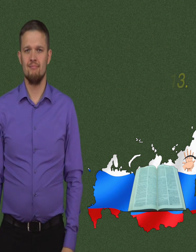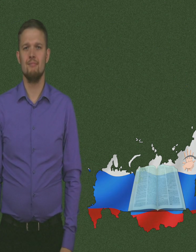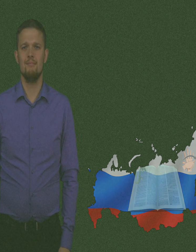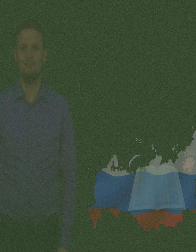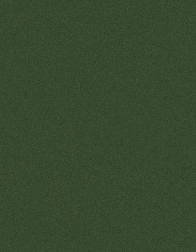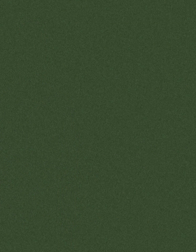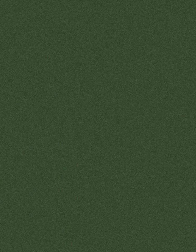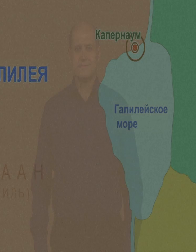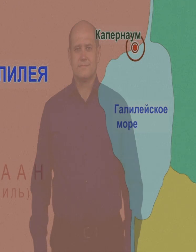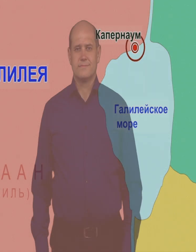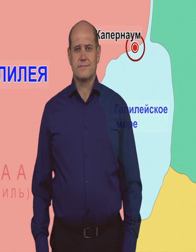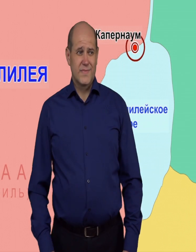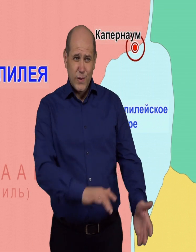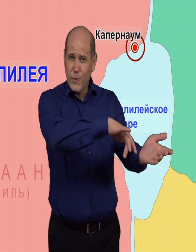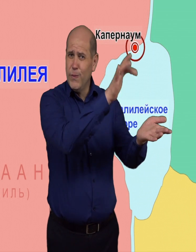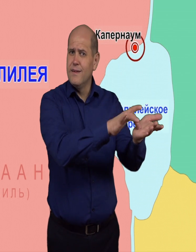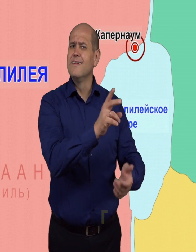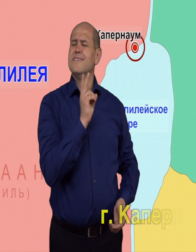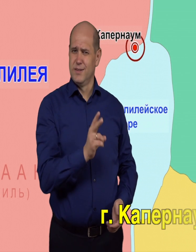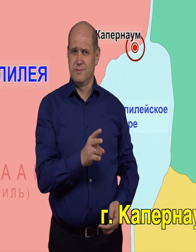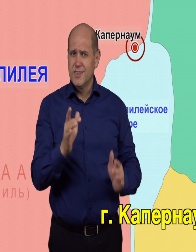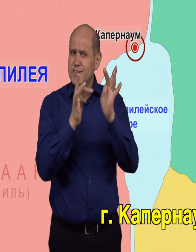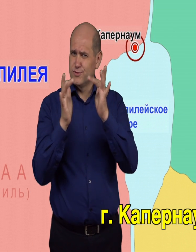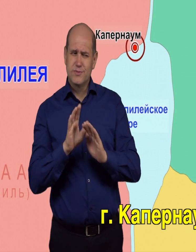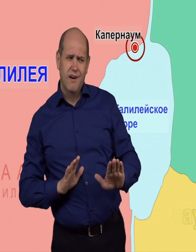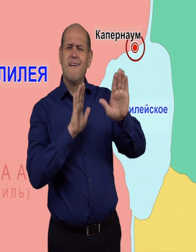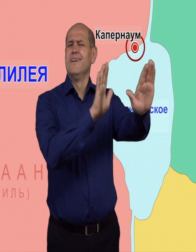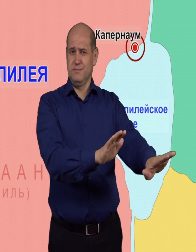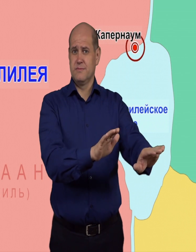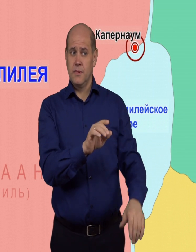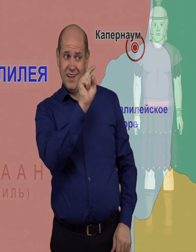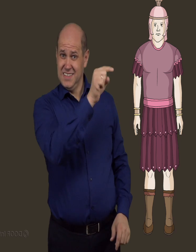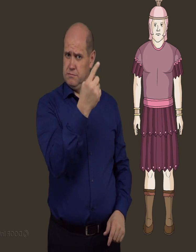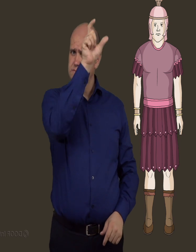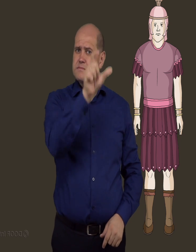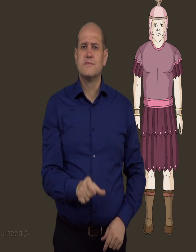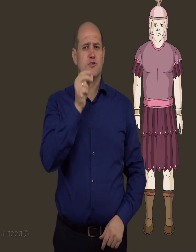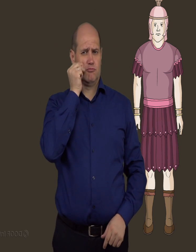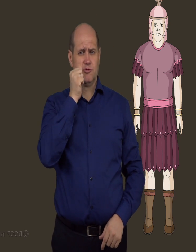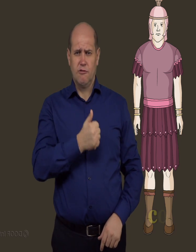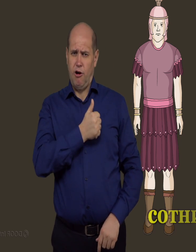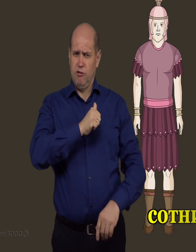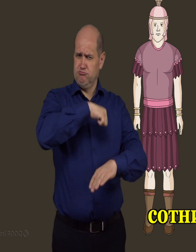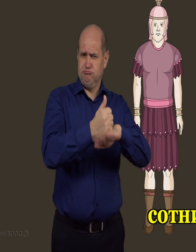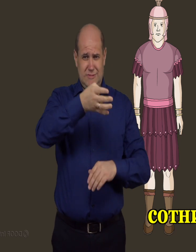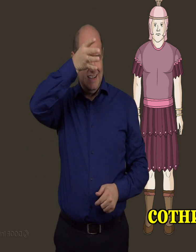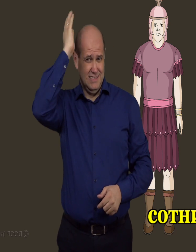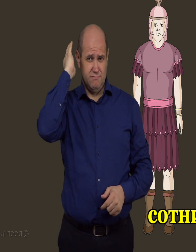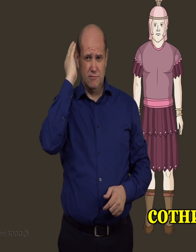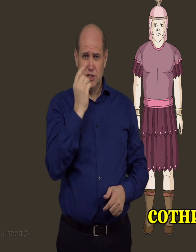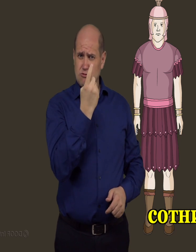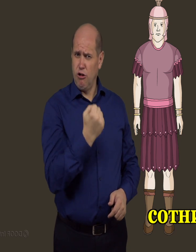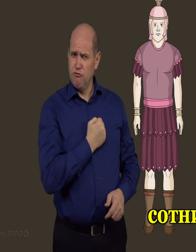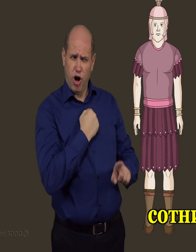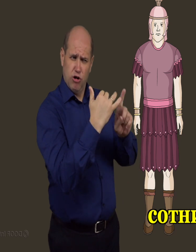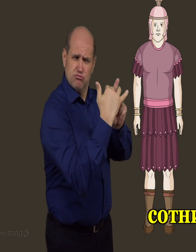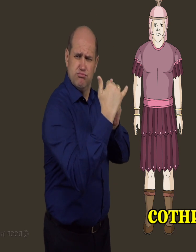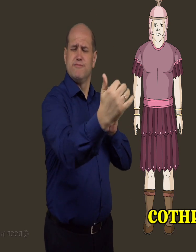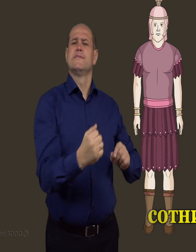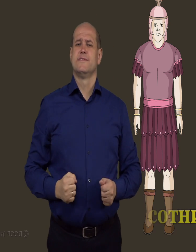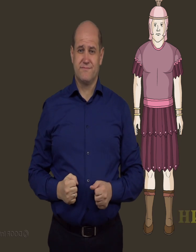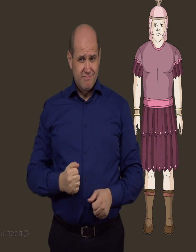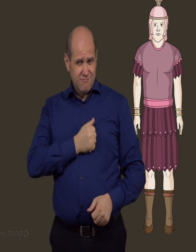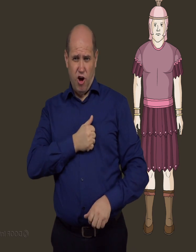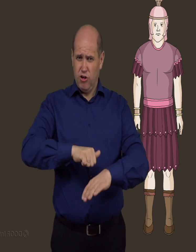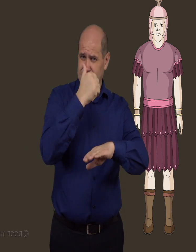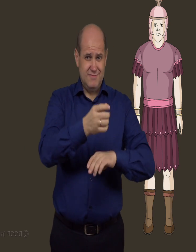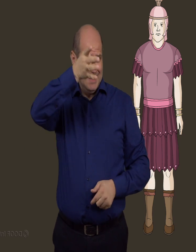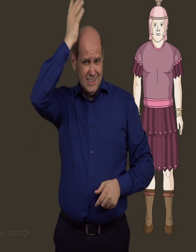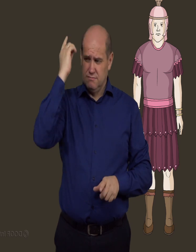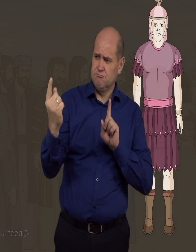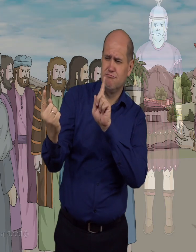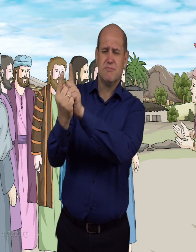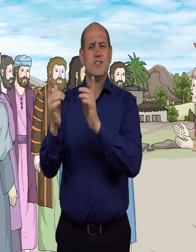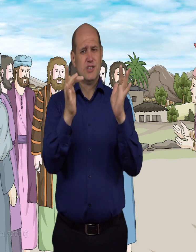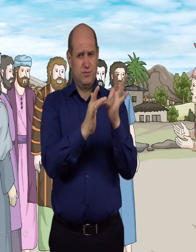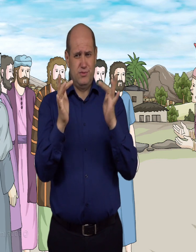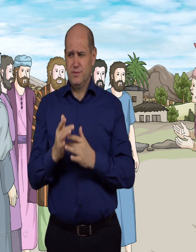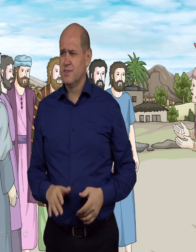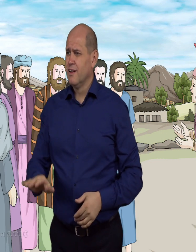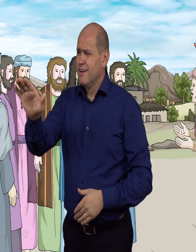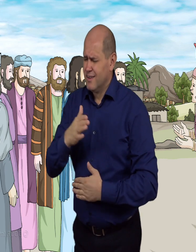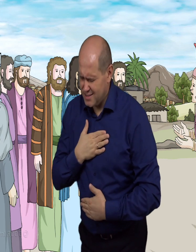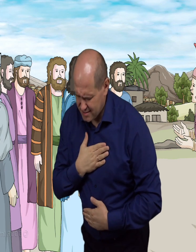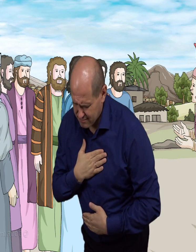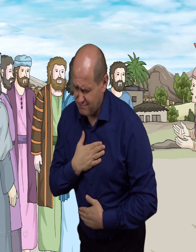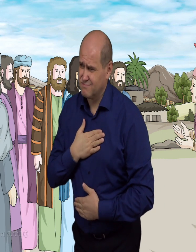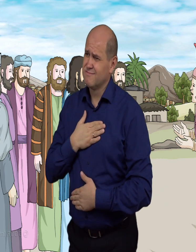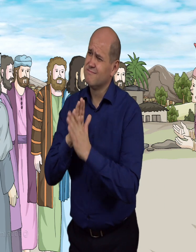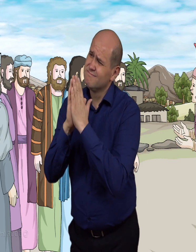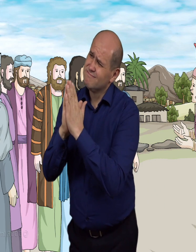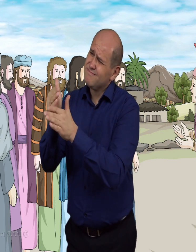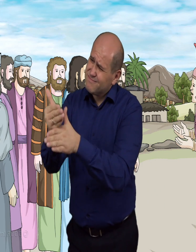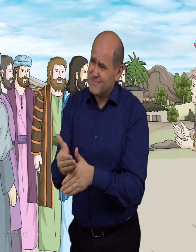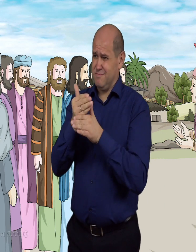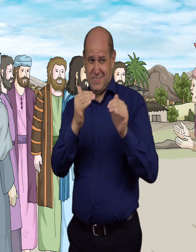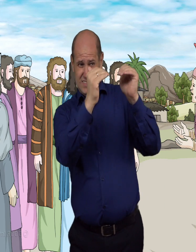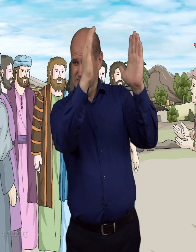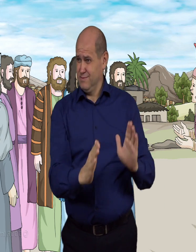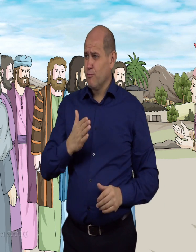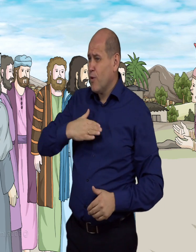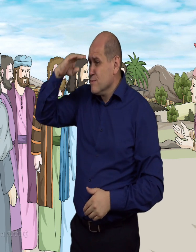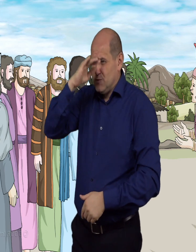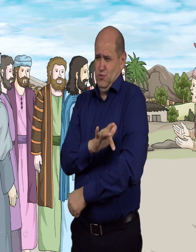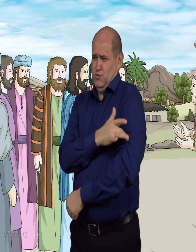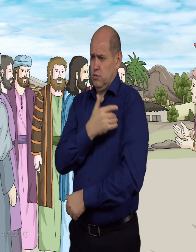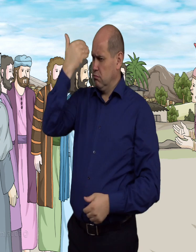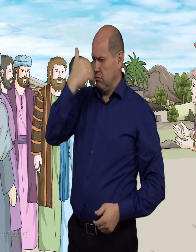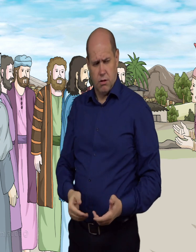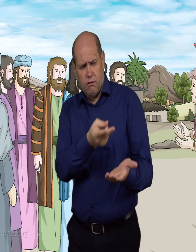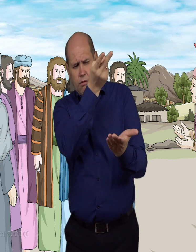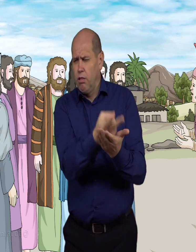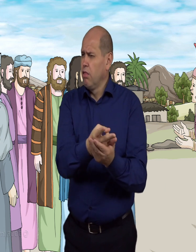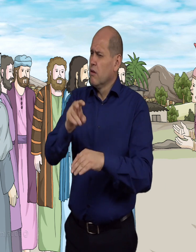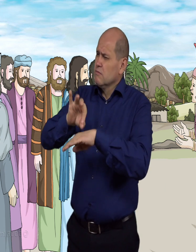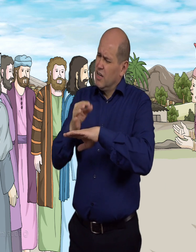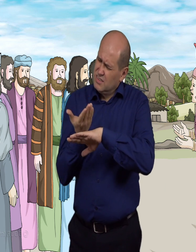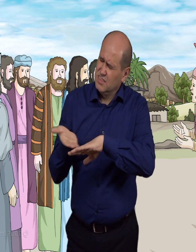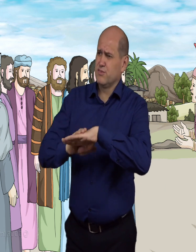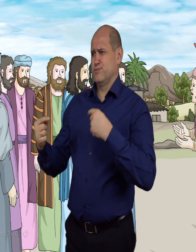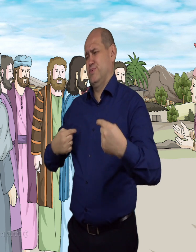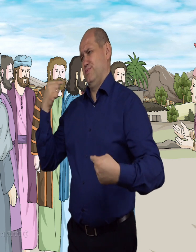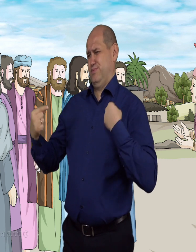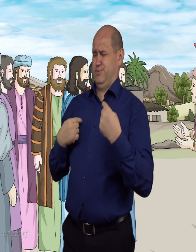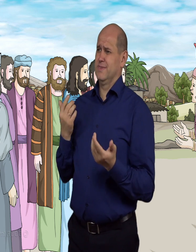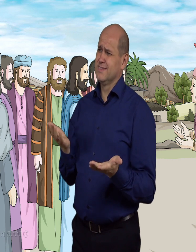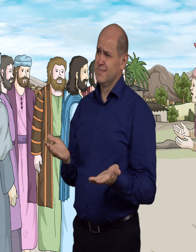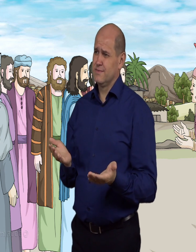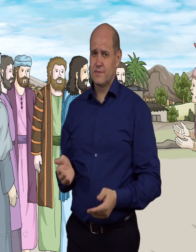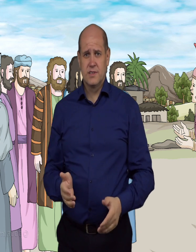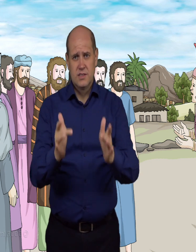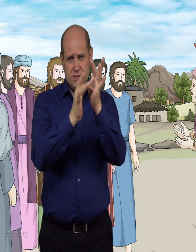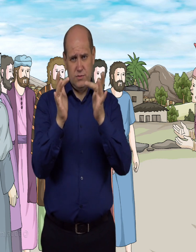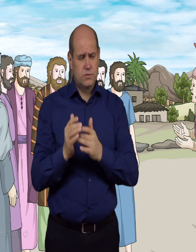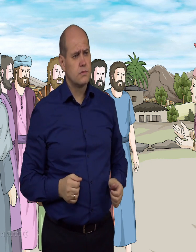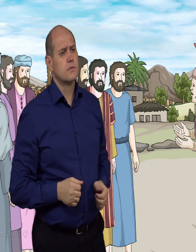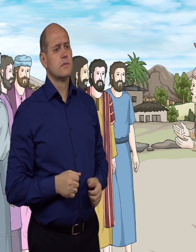When Jesus had entered Capernaum, a centurion came and pleaded with Him, “Lord, my servant lies at home, paralyzed and in terrible agony.”